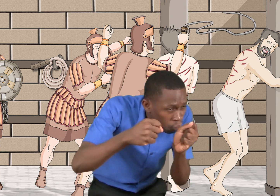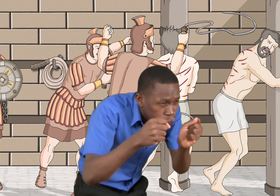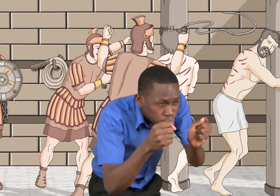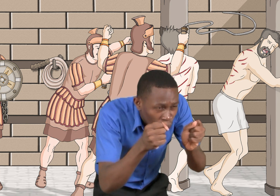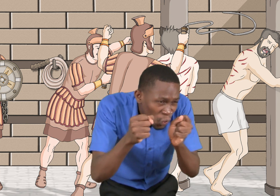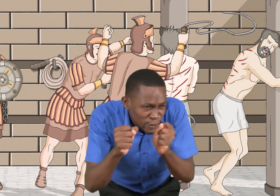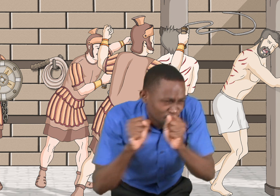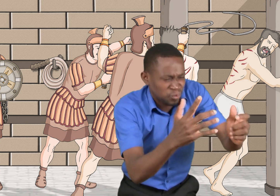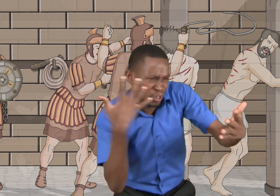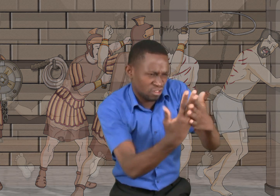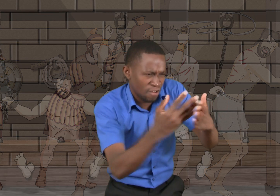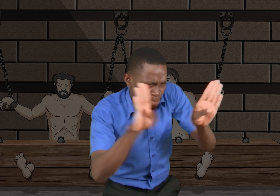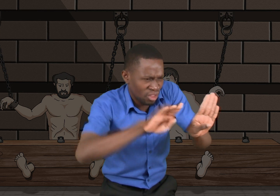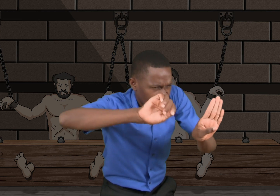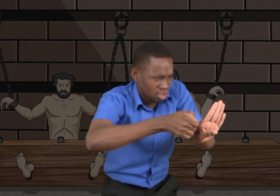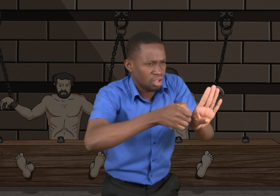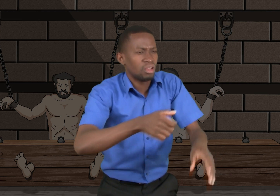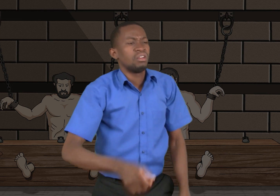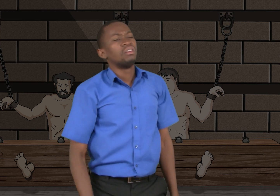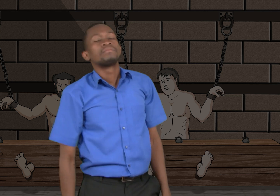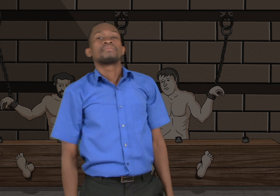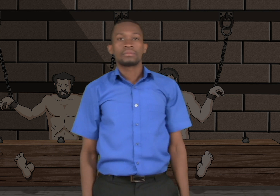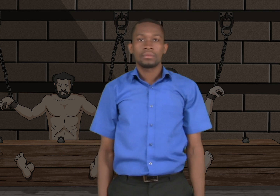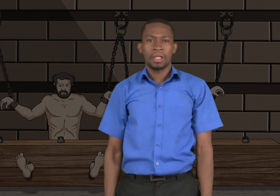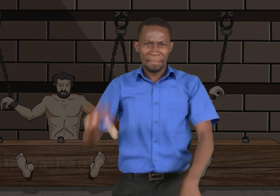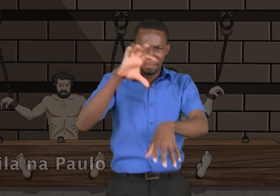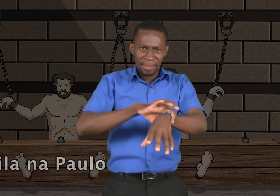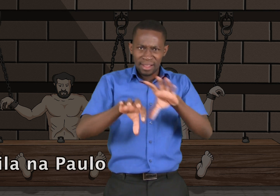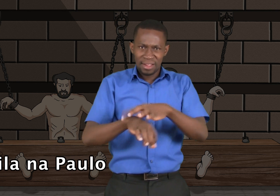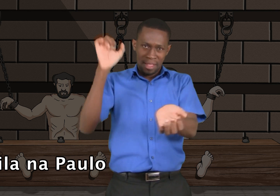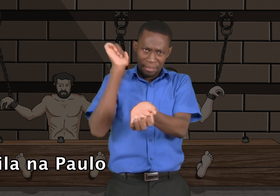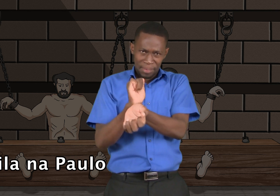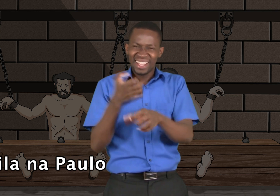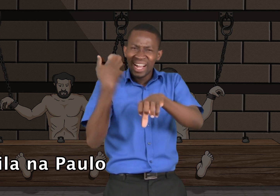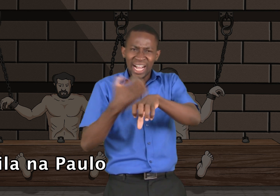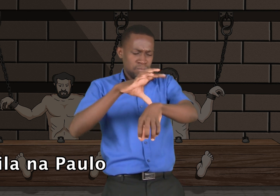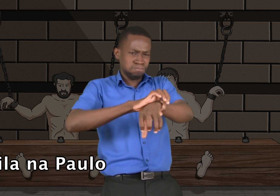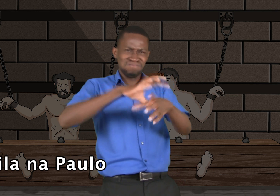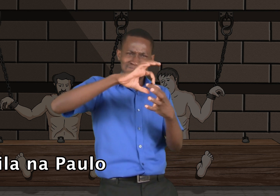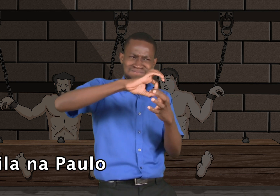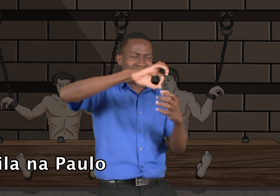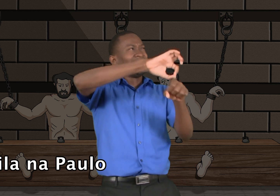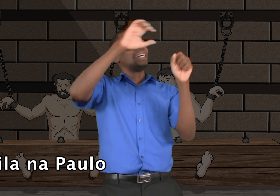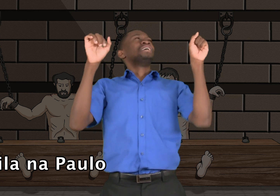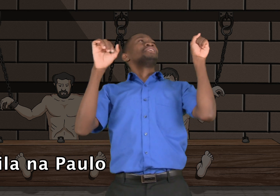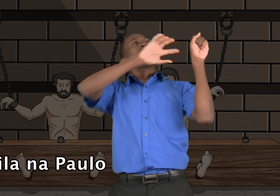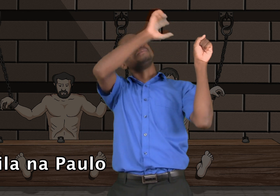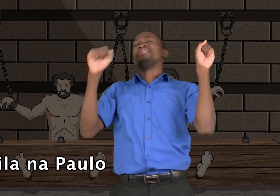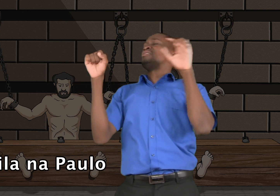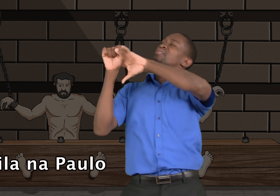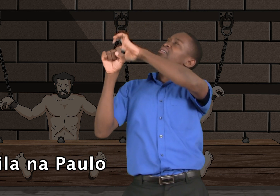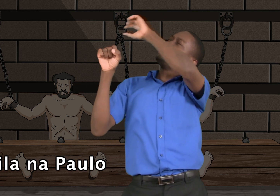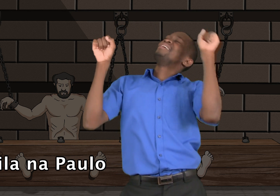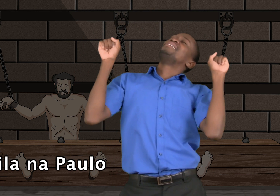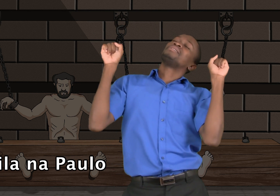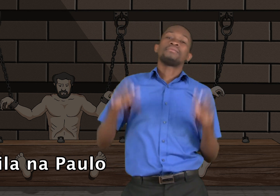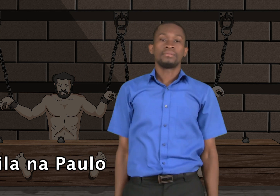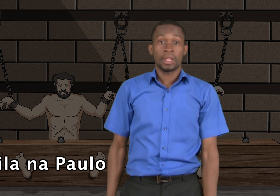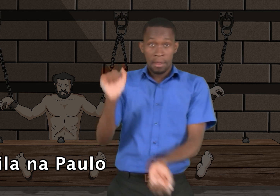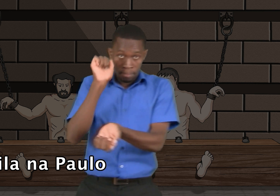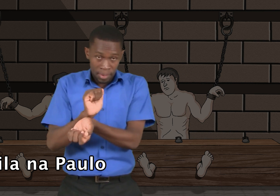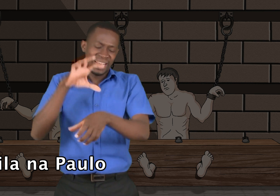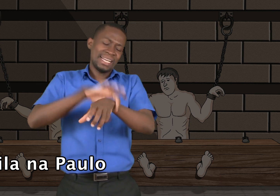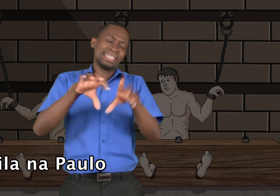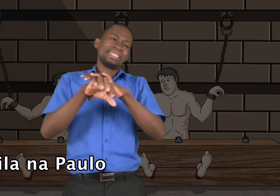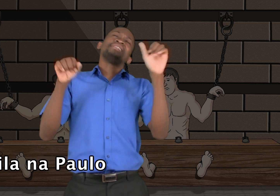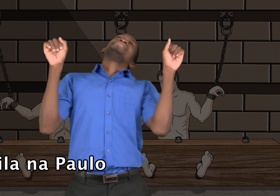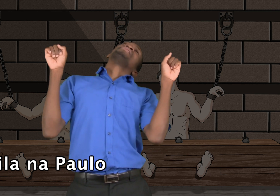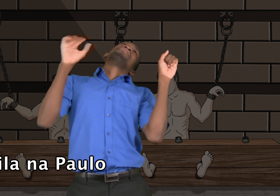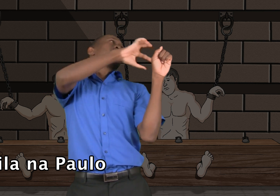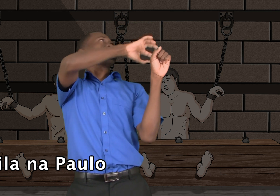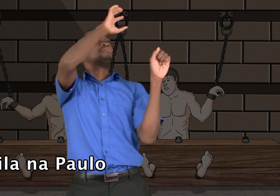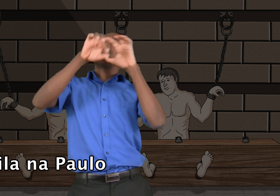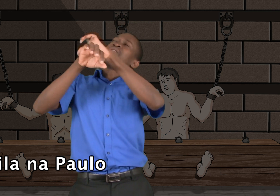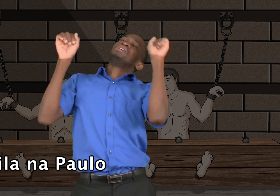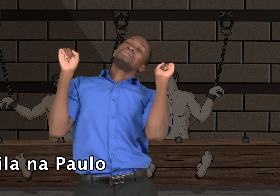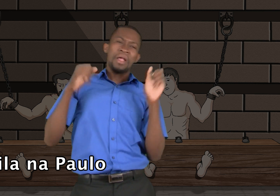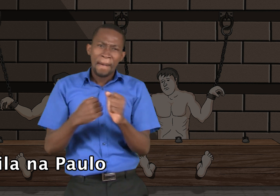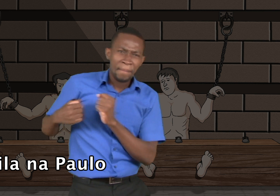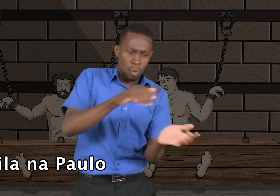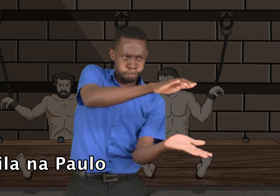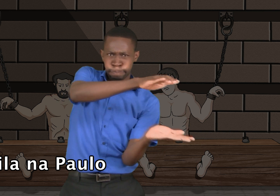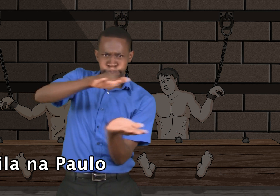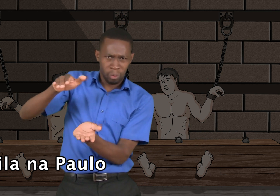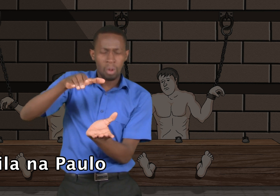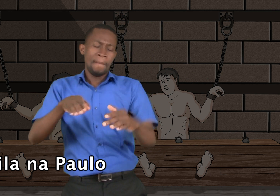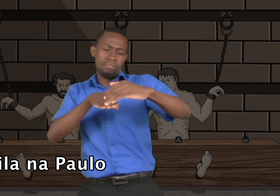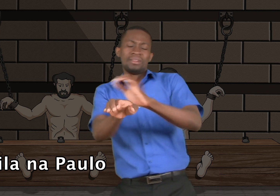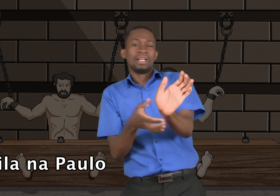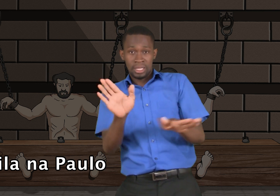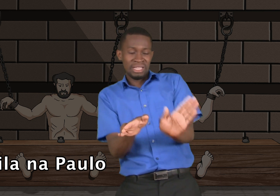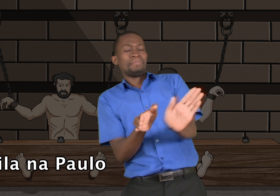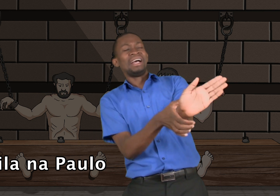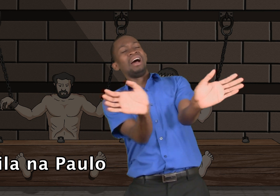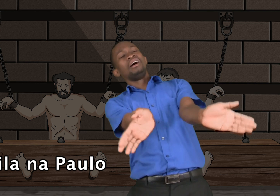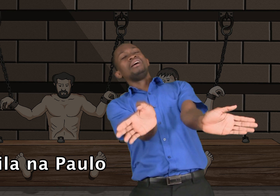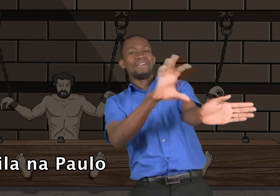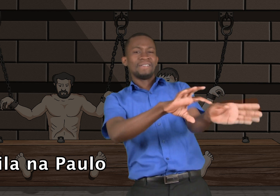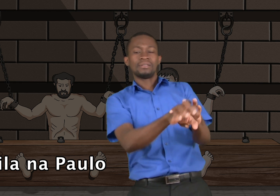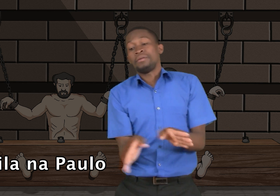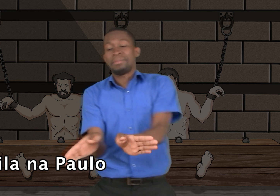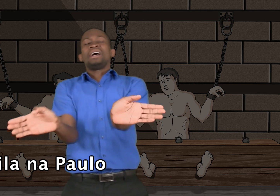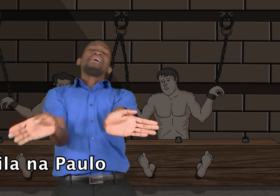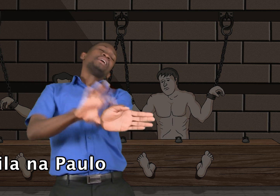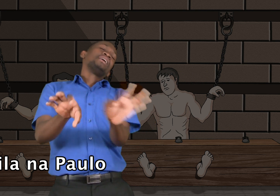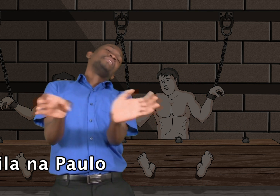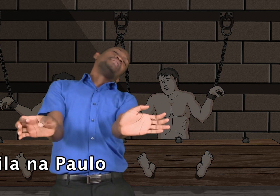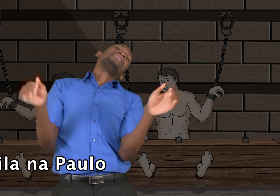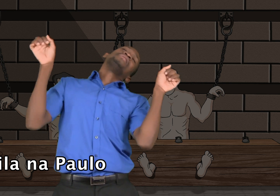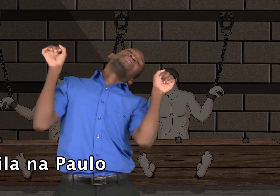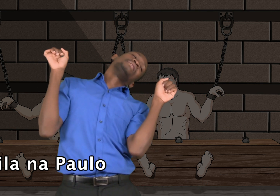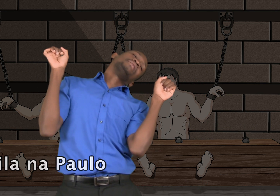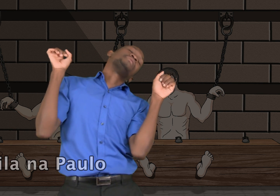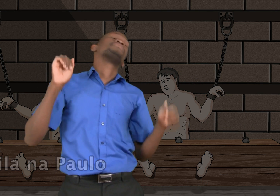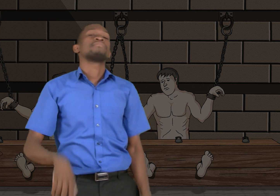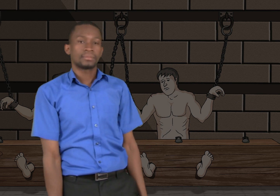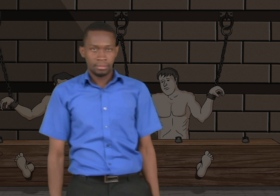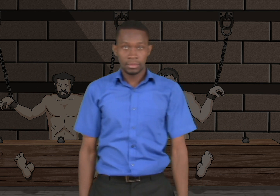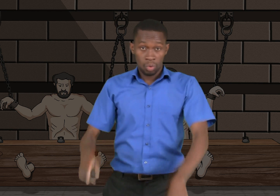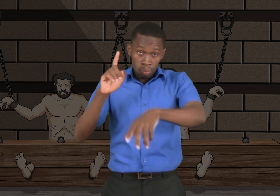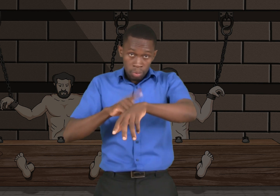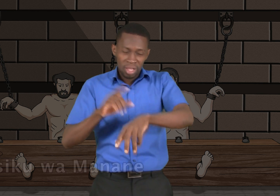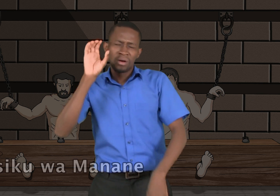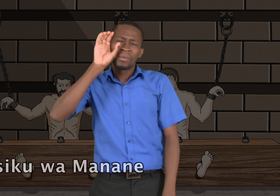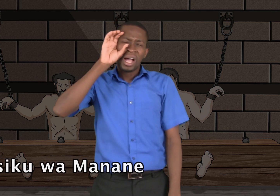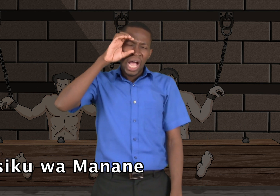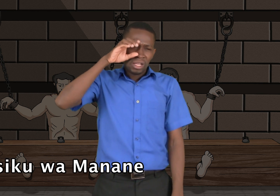On receiving this order, he placed them in the inner cell and fastened their feet in the stocks.